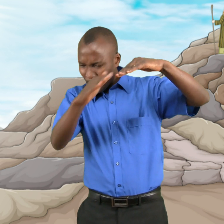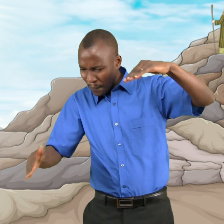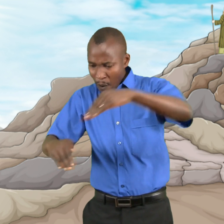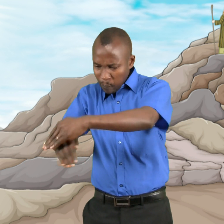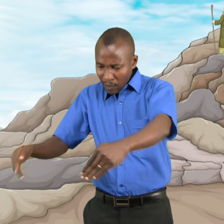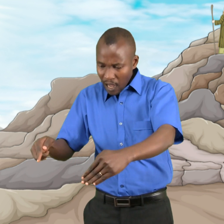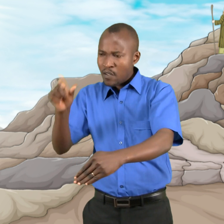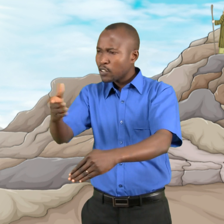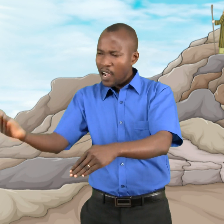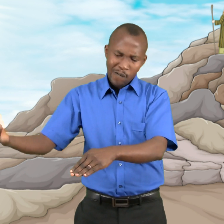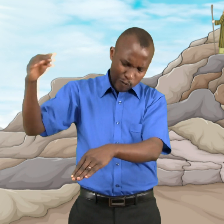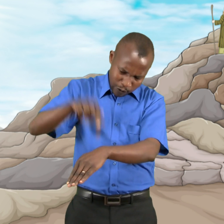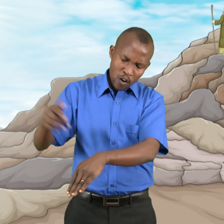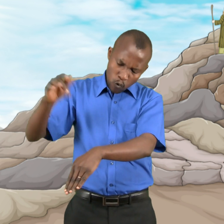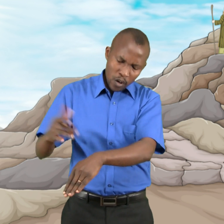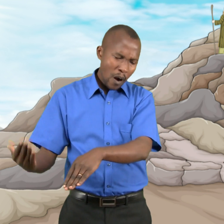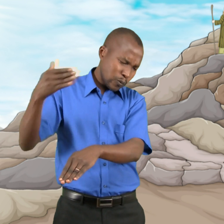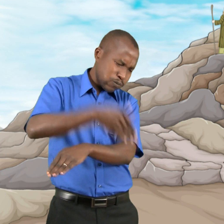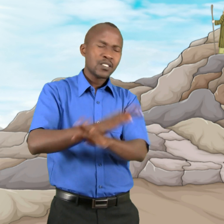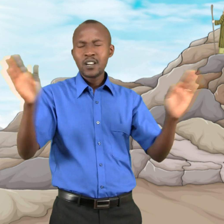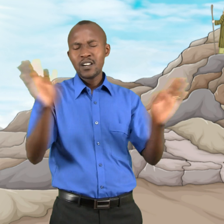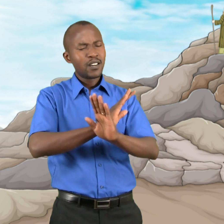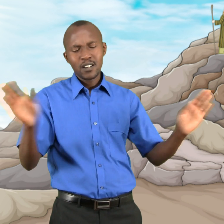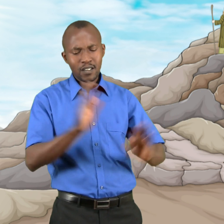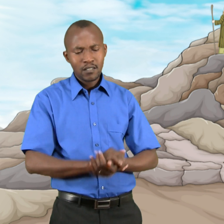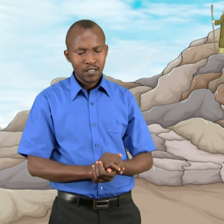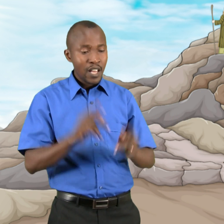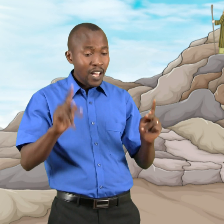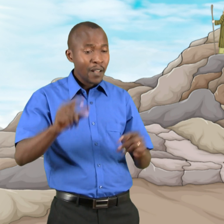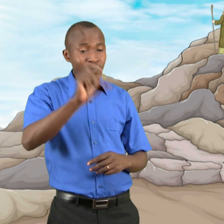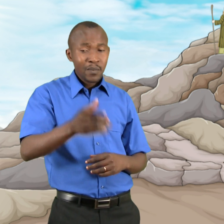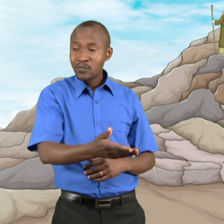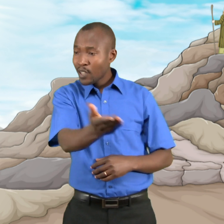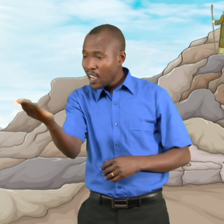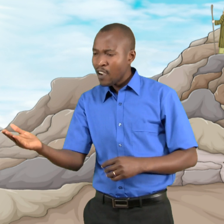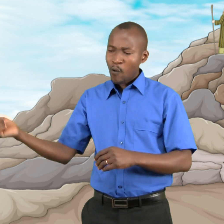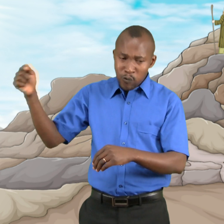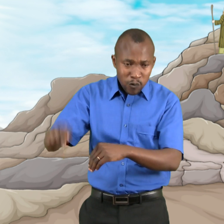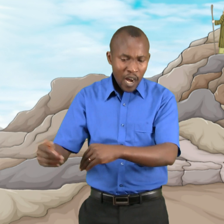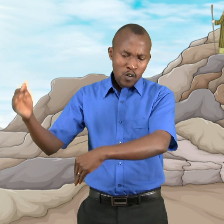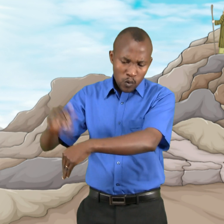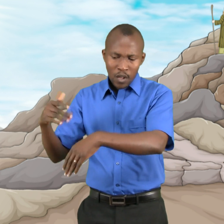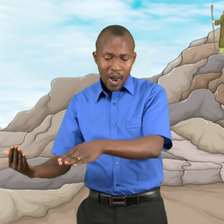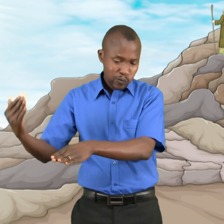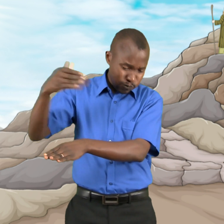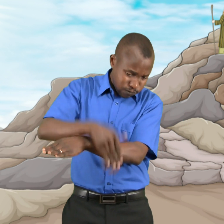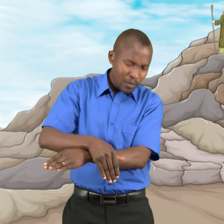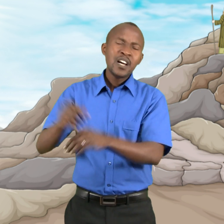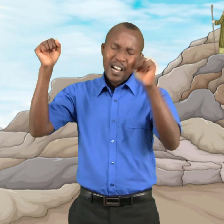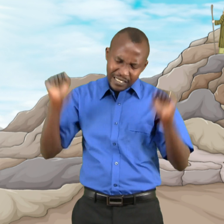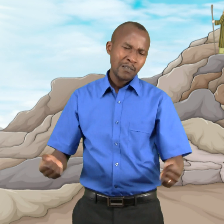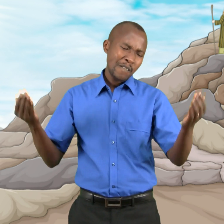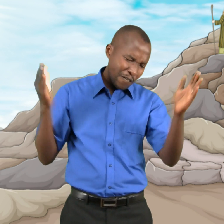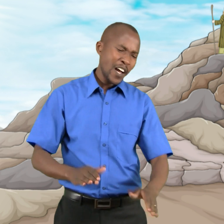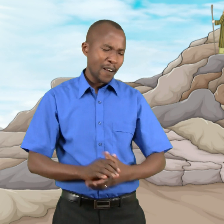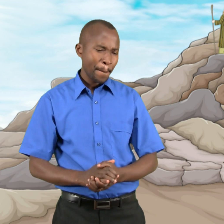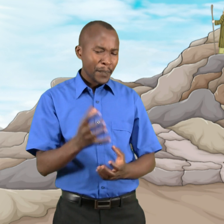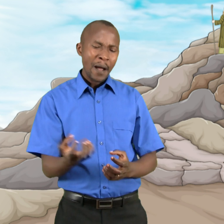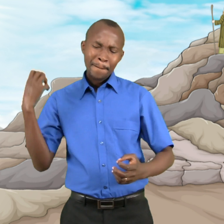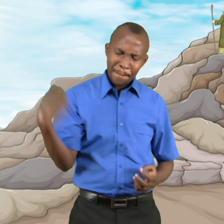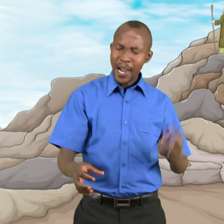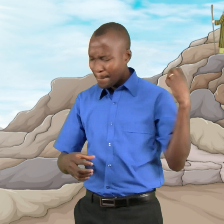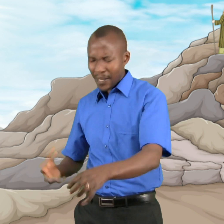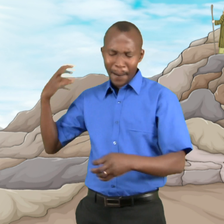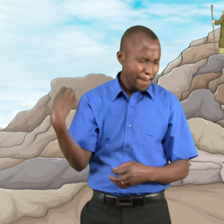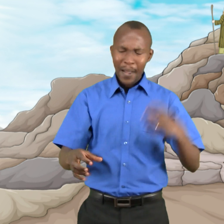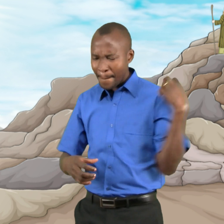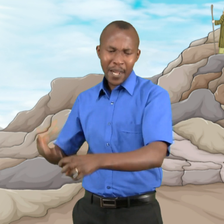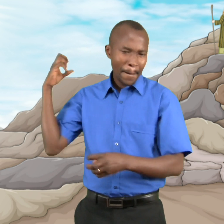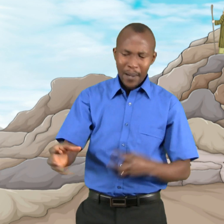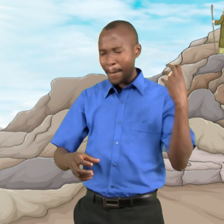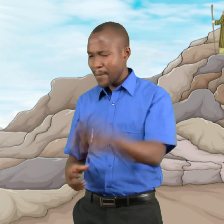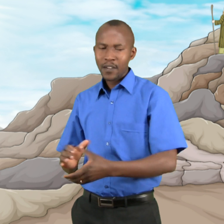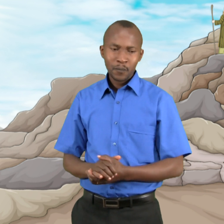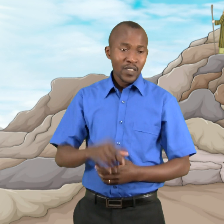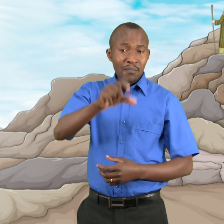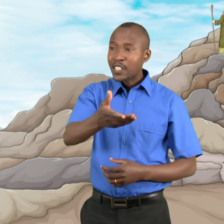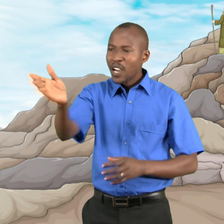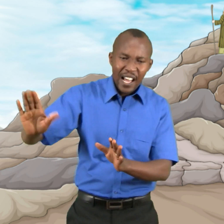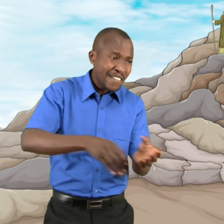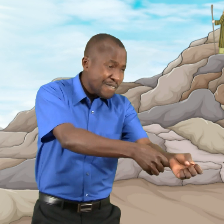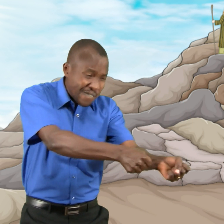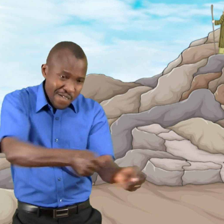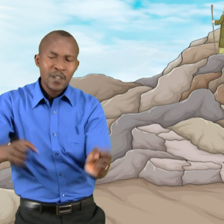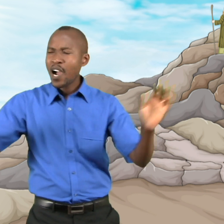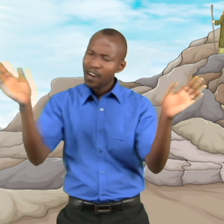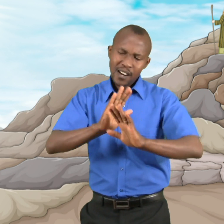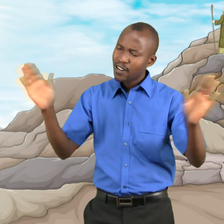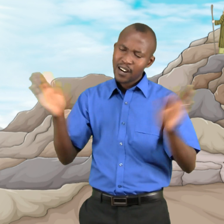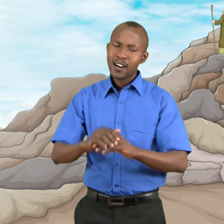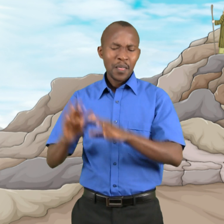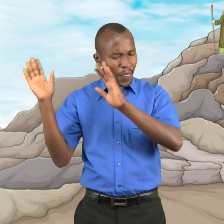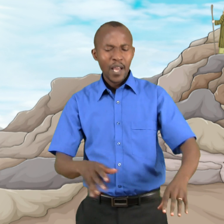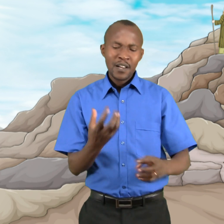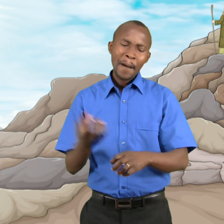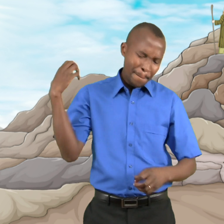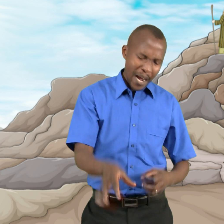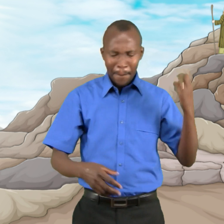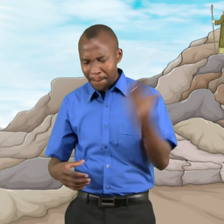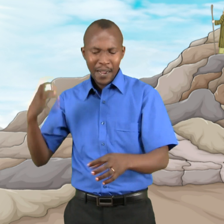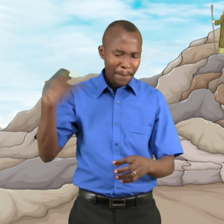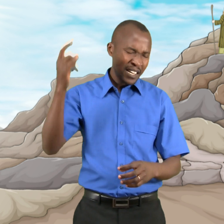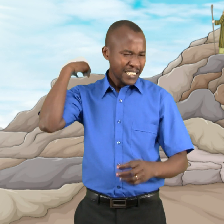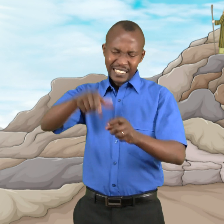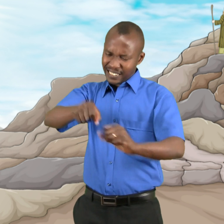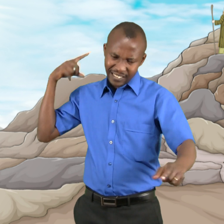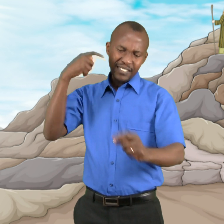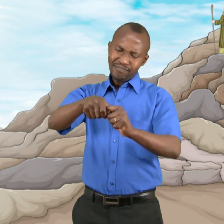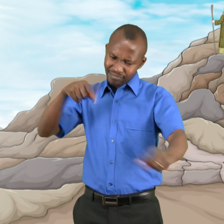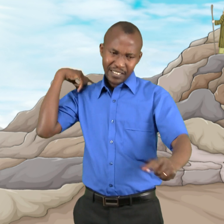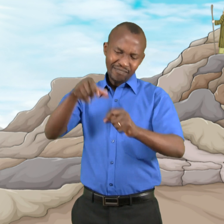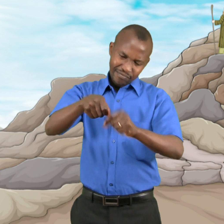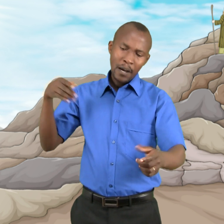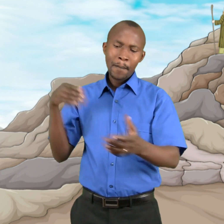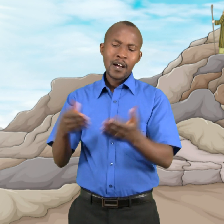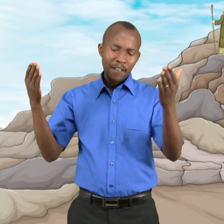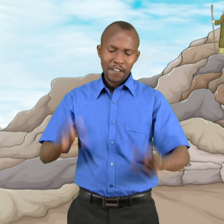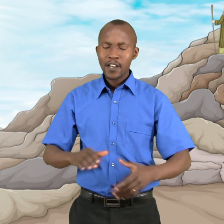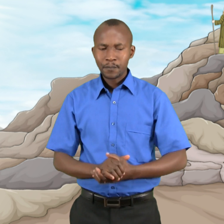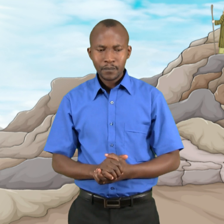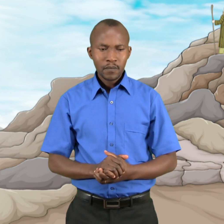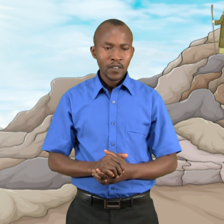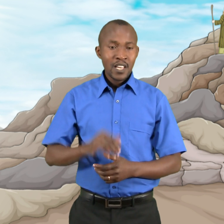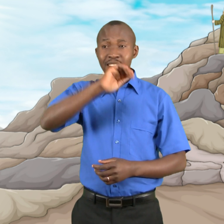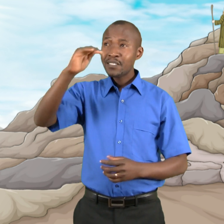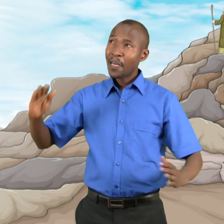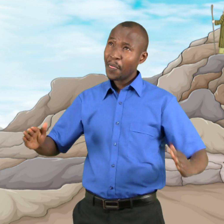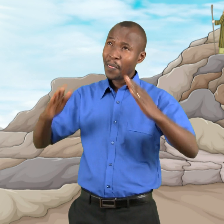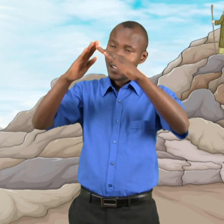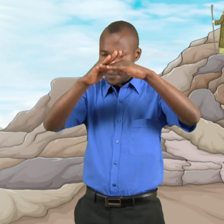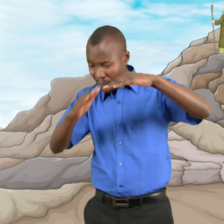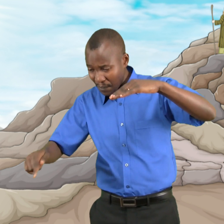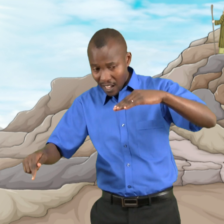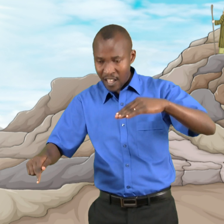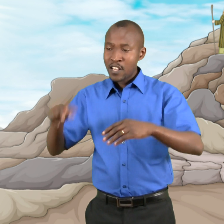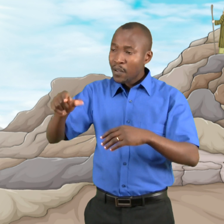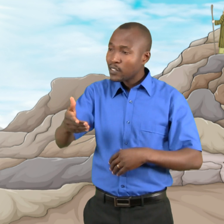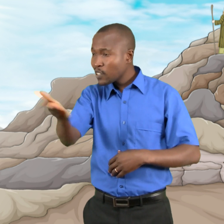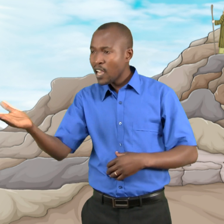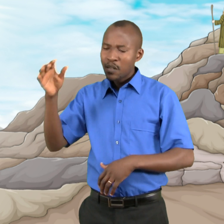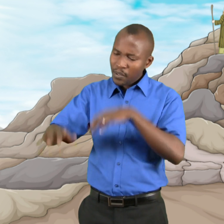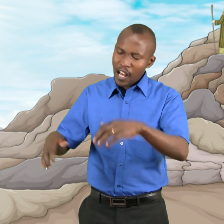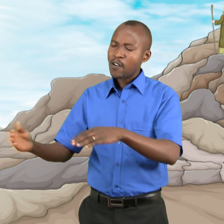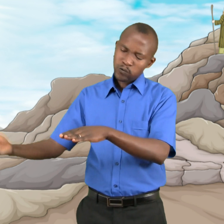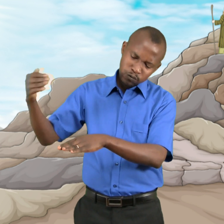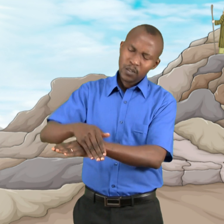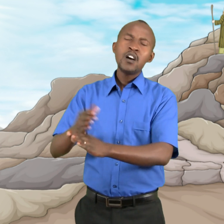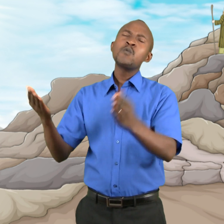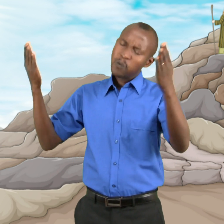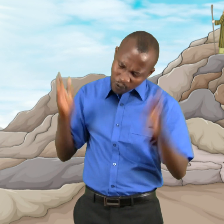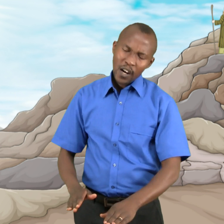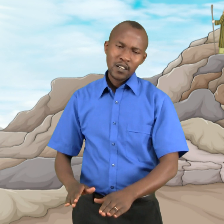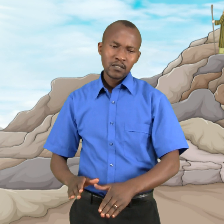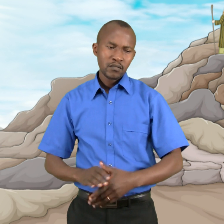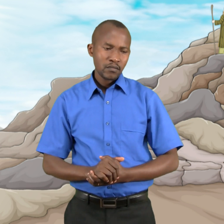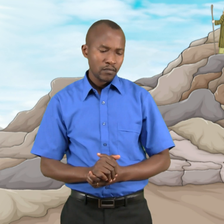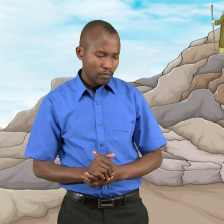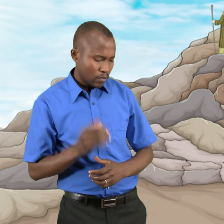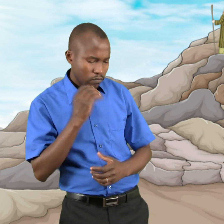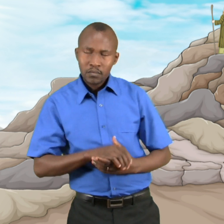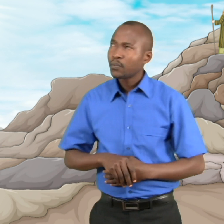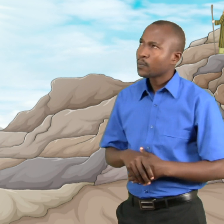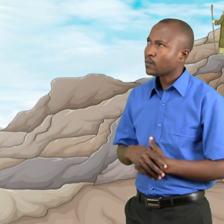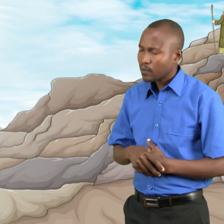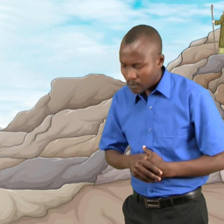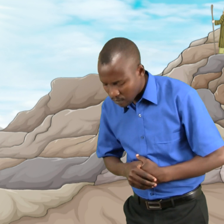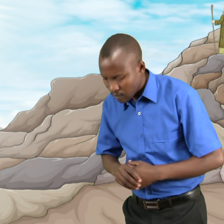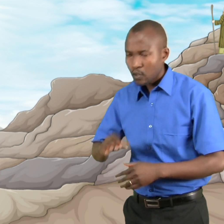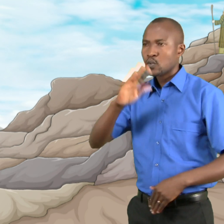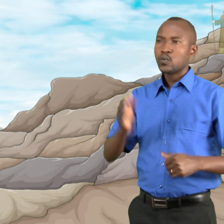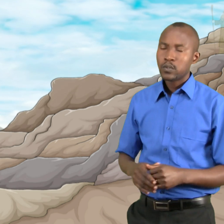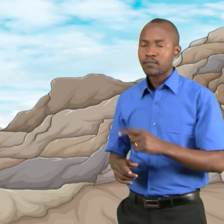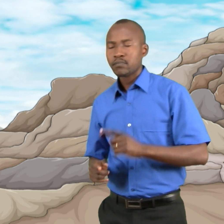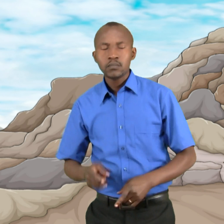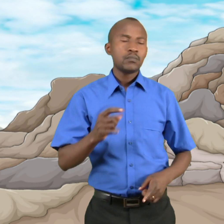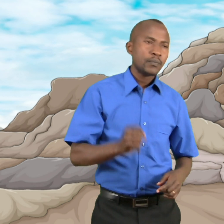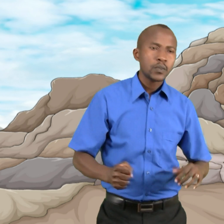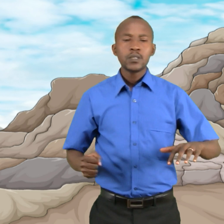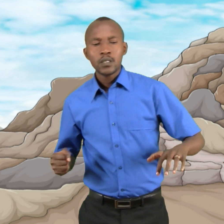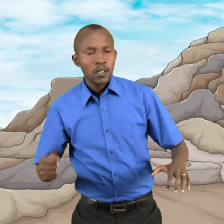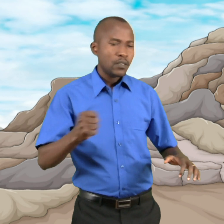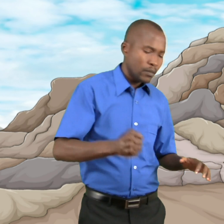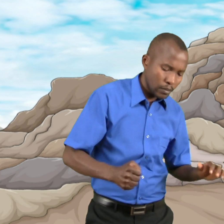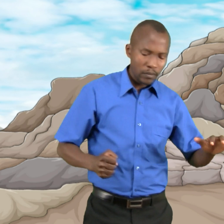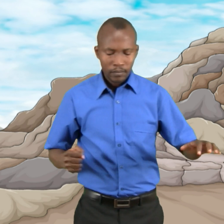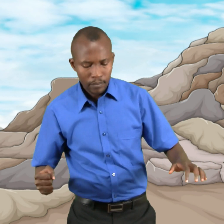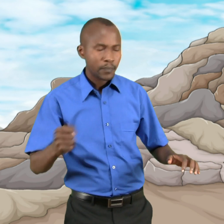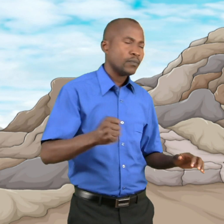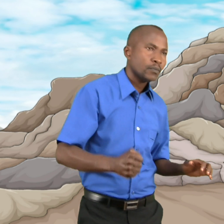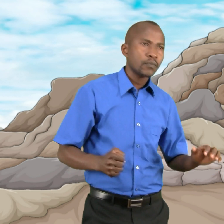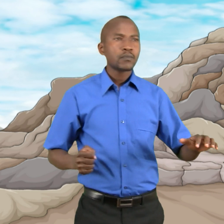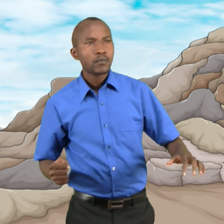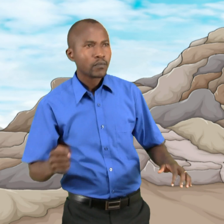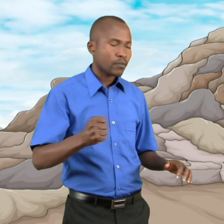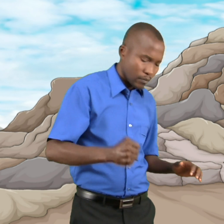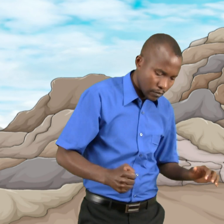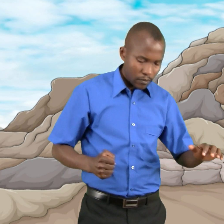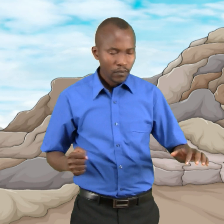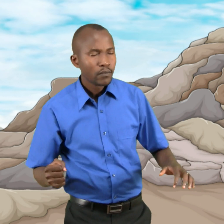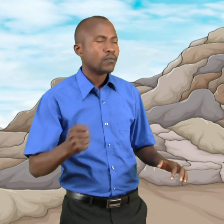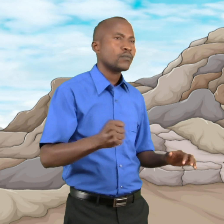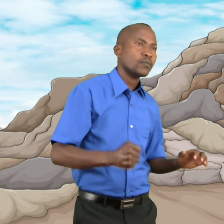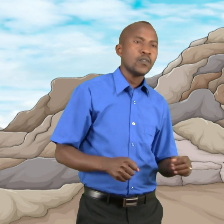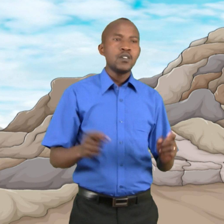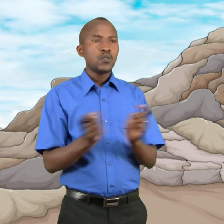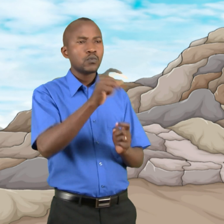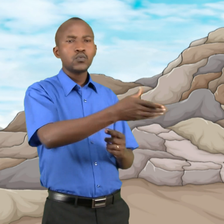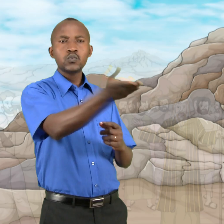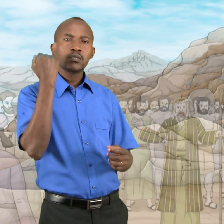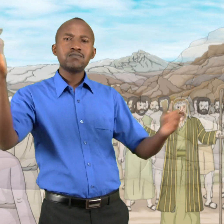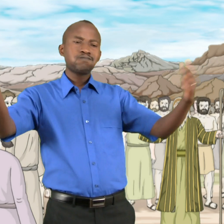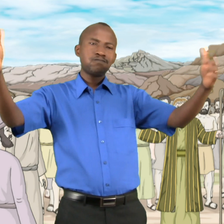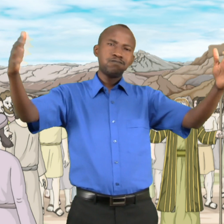And you are to set up a boundary for the people around the mountain and tell them, ‘Be careful not to go up on the mountain or touch its base. Whoever touches the mountain shall surely be put to death.